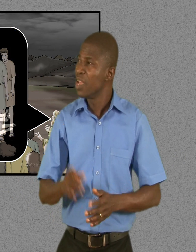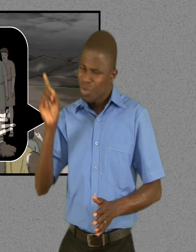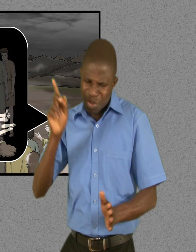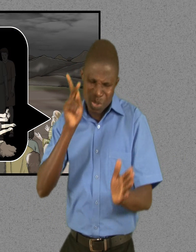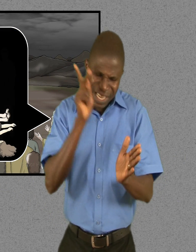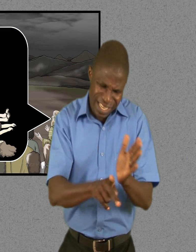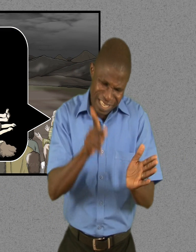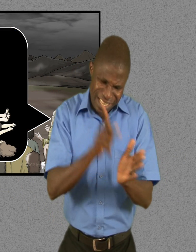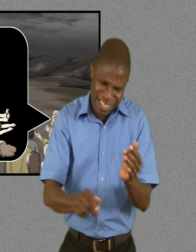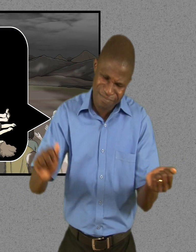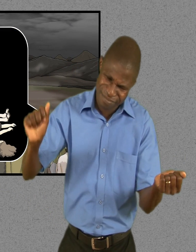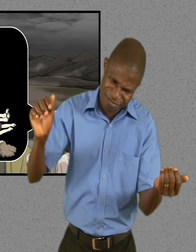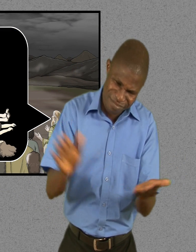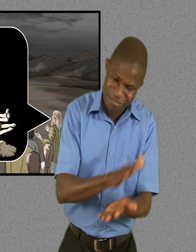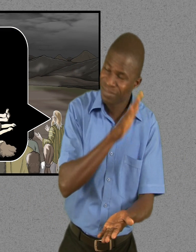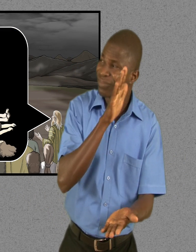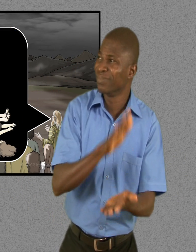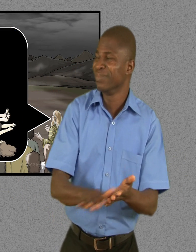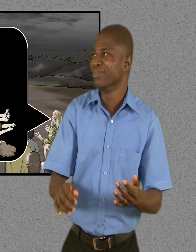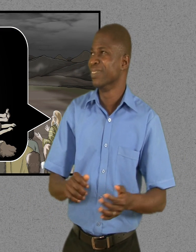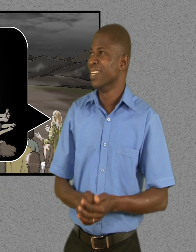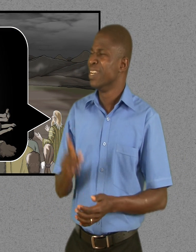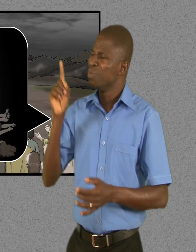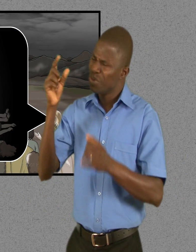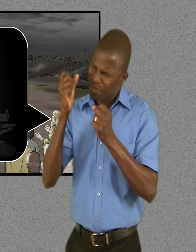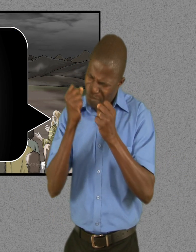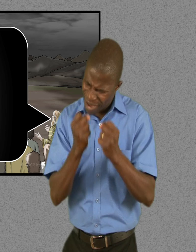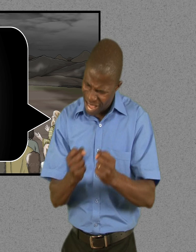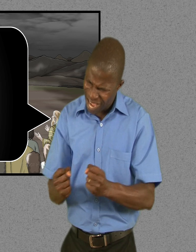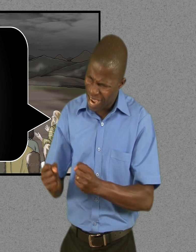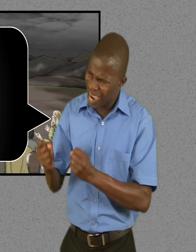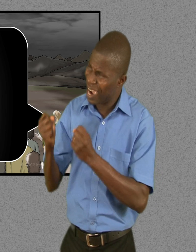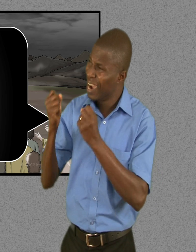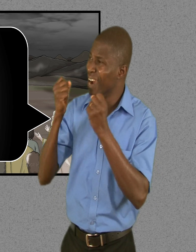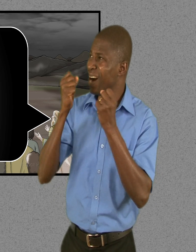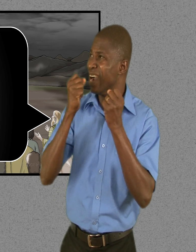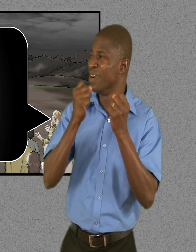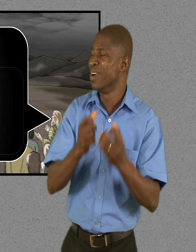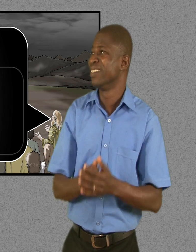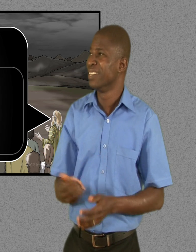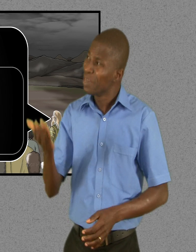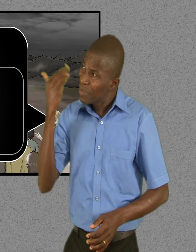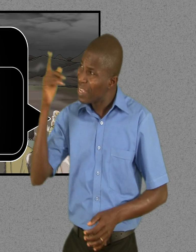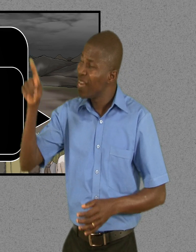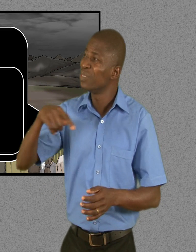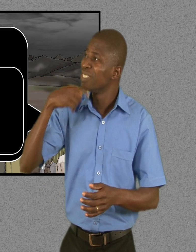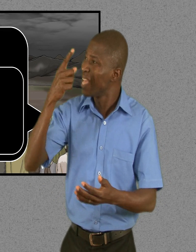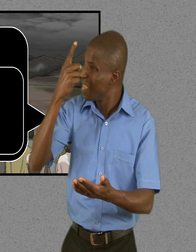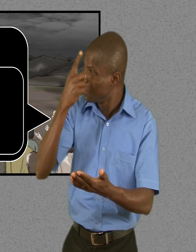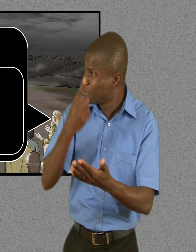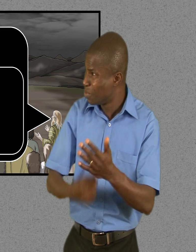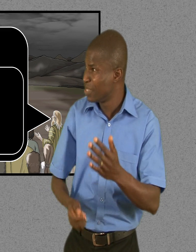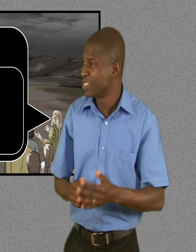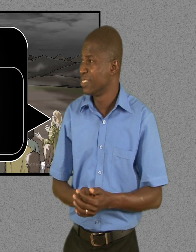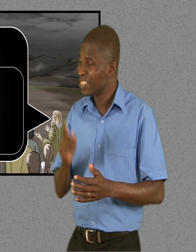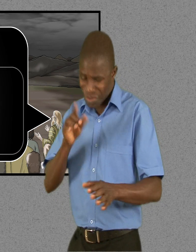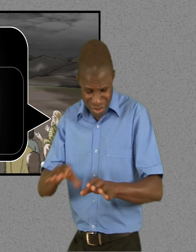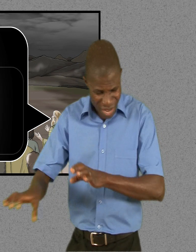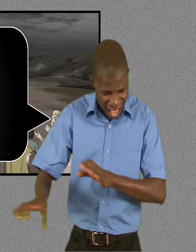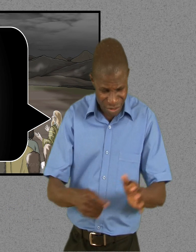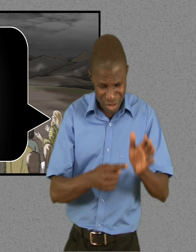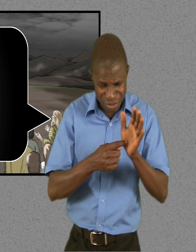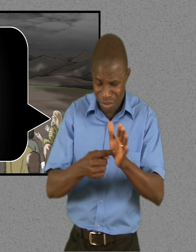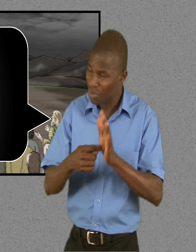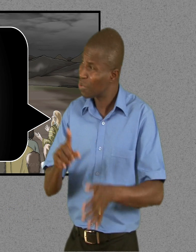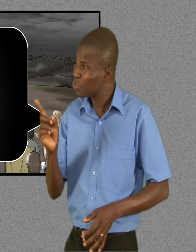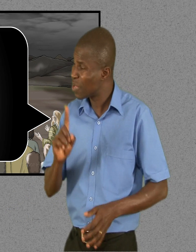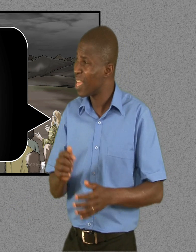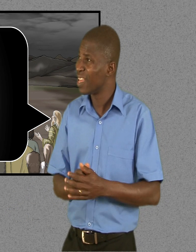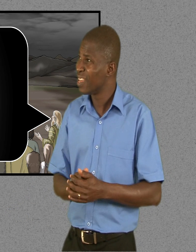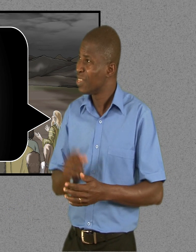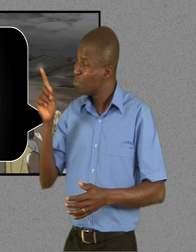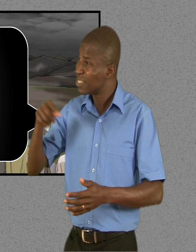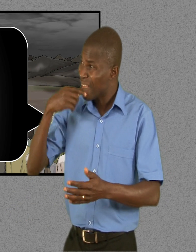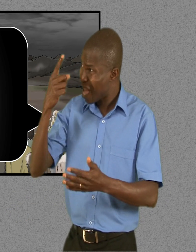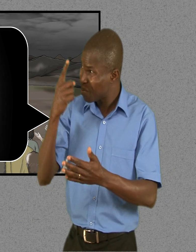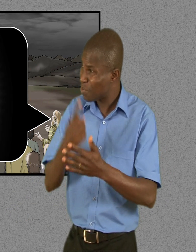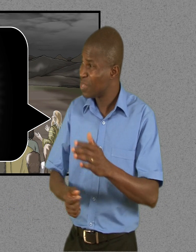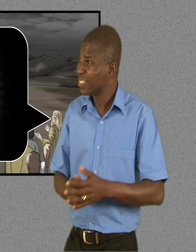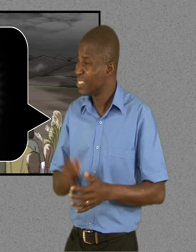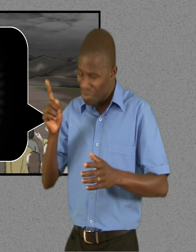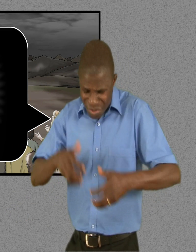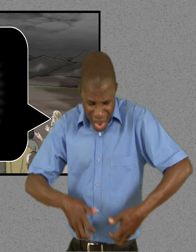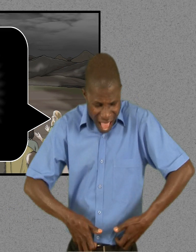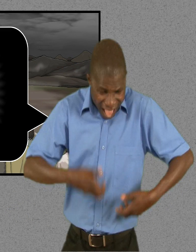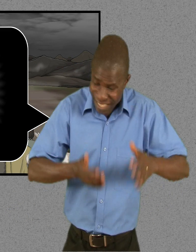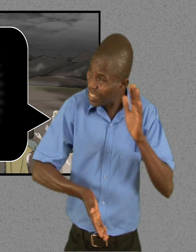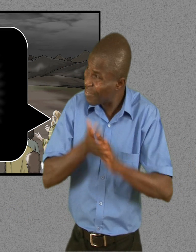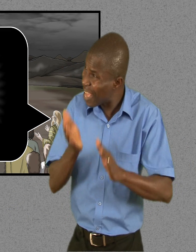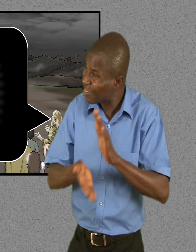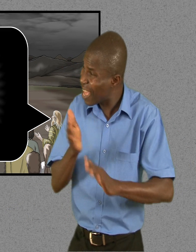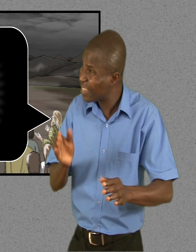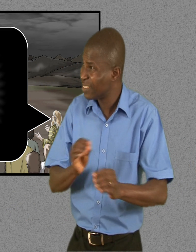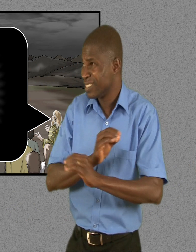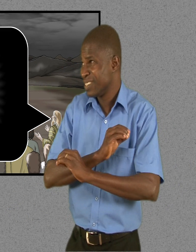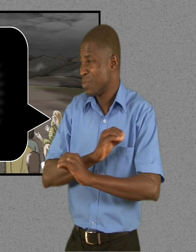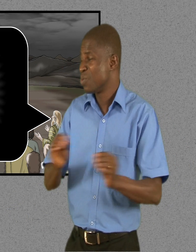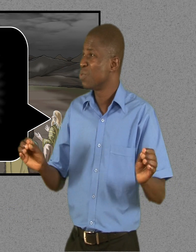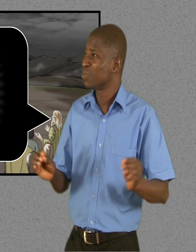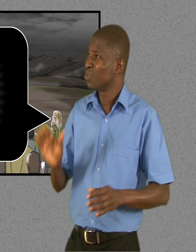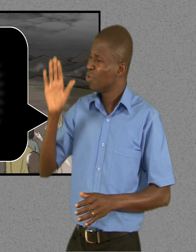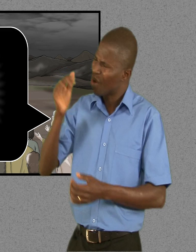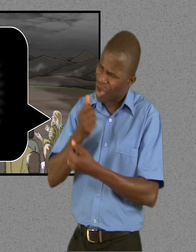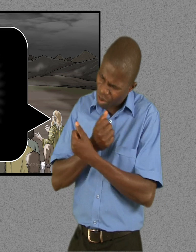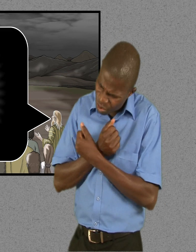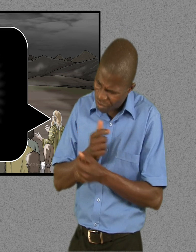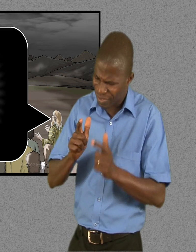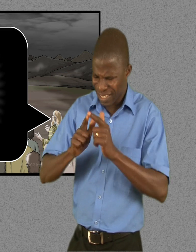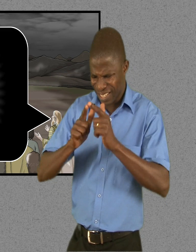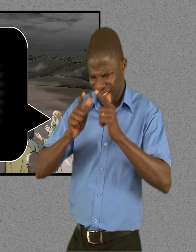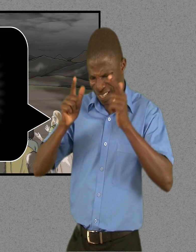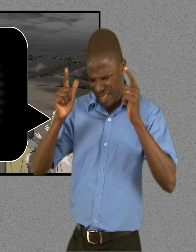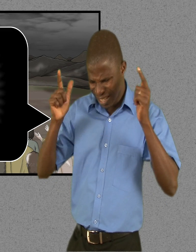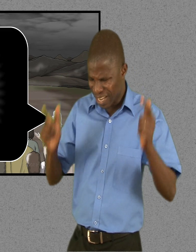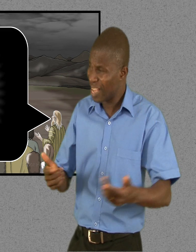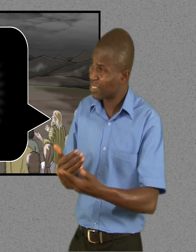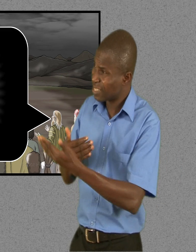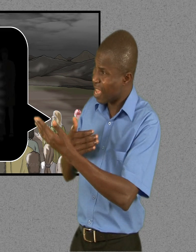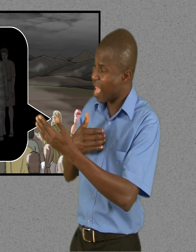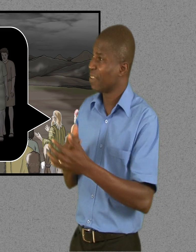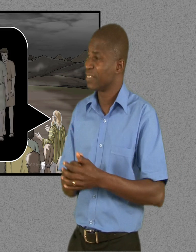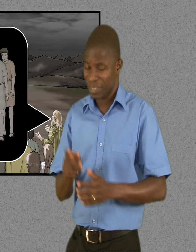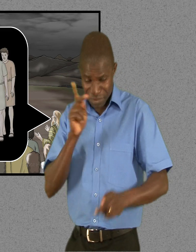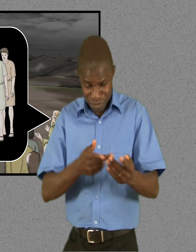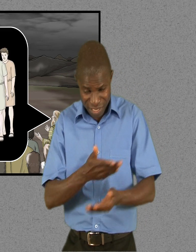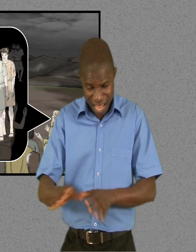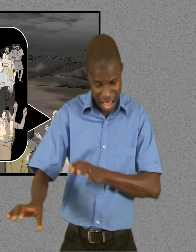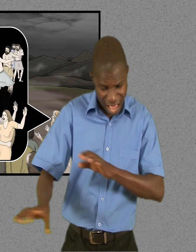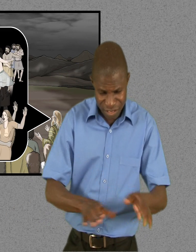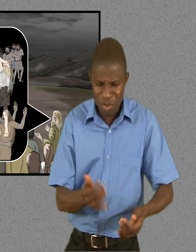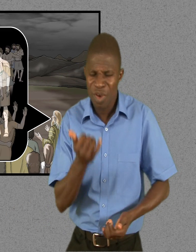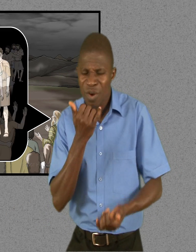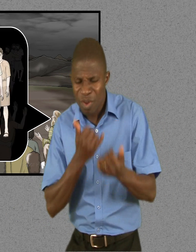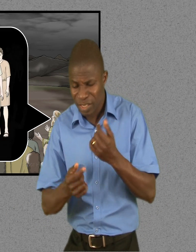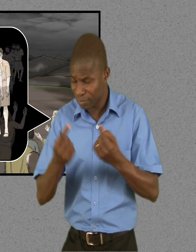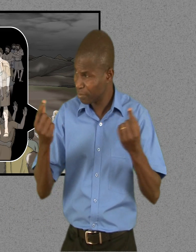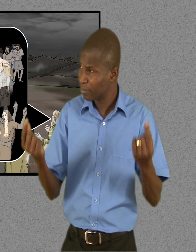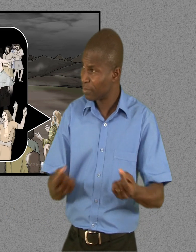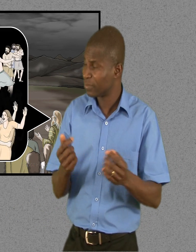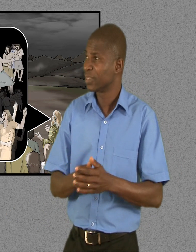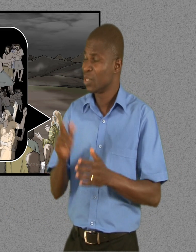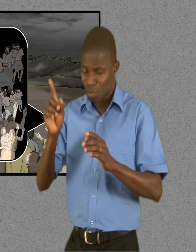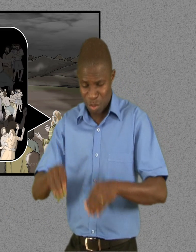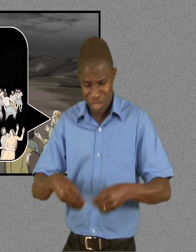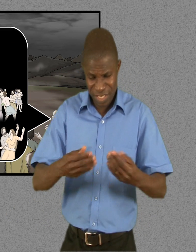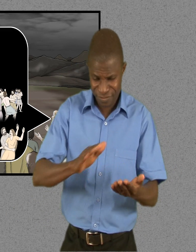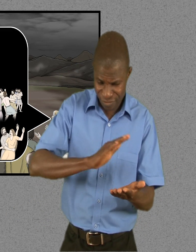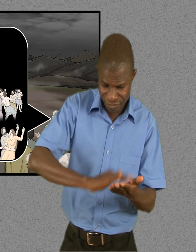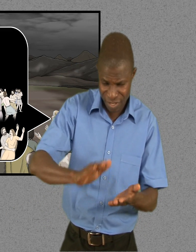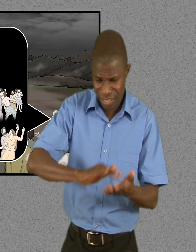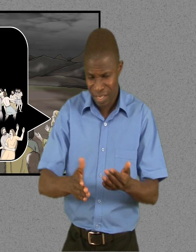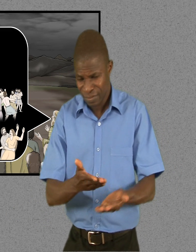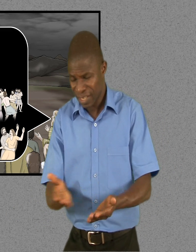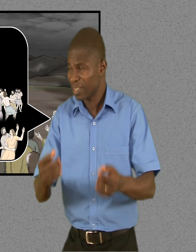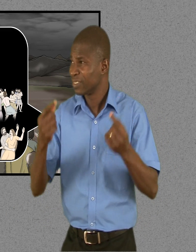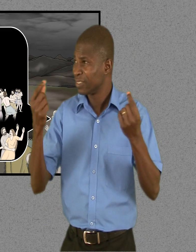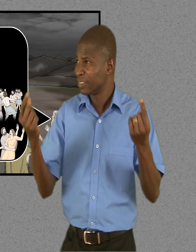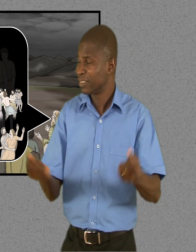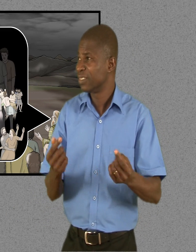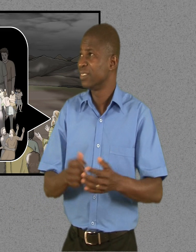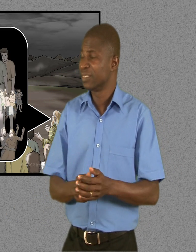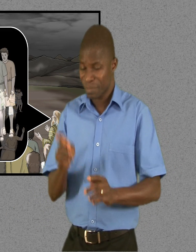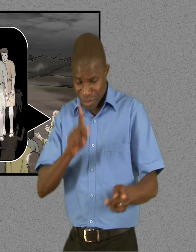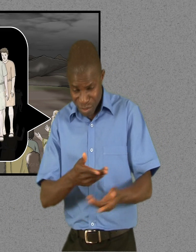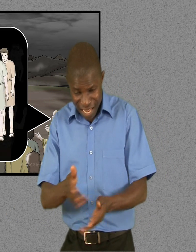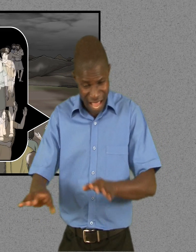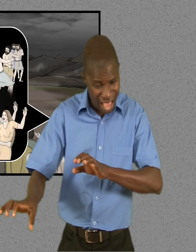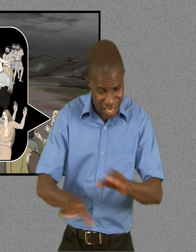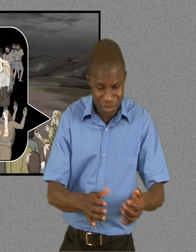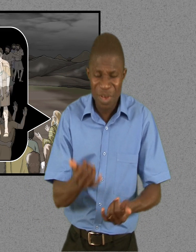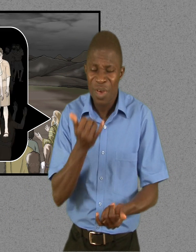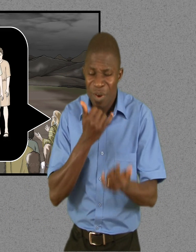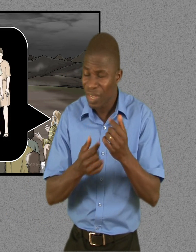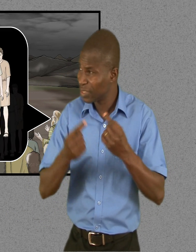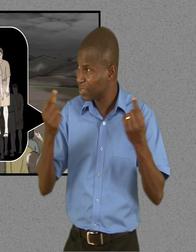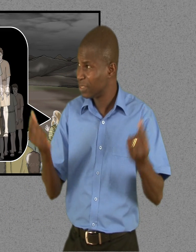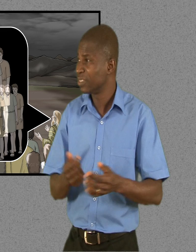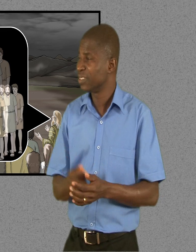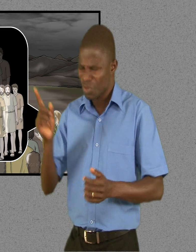So now I pray, may the power of my Lord be magnified, just as You have declared: ‘The LORD is slow to anger and abounding in loving devotion, forgiving iniquity and transgression.